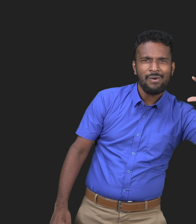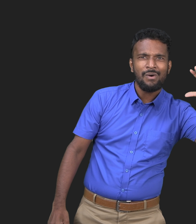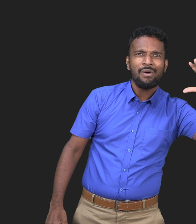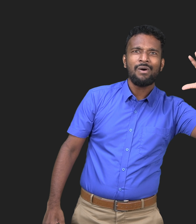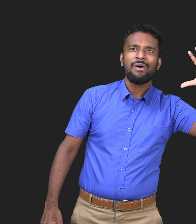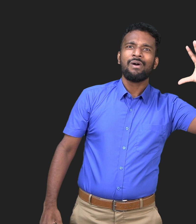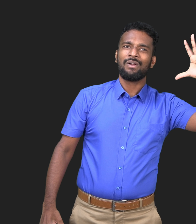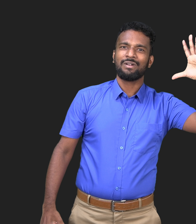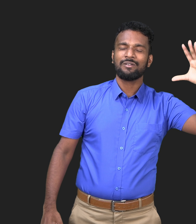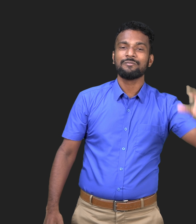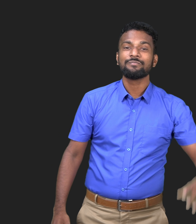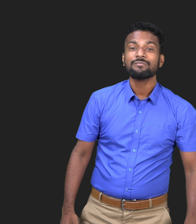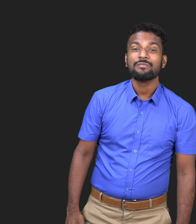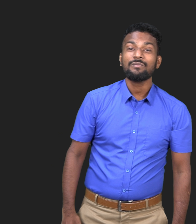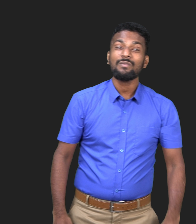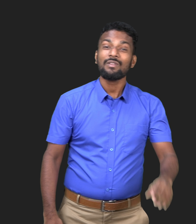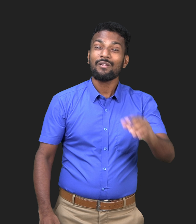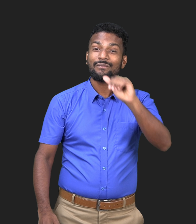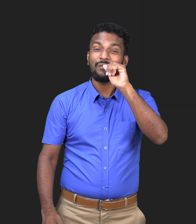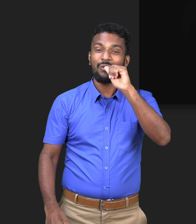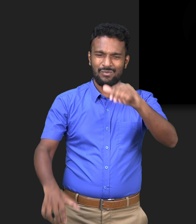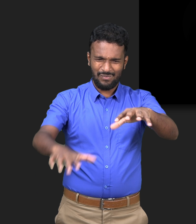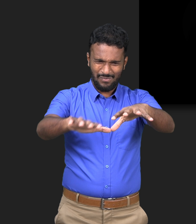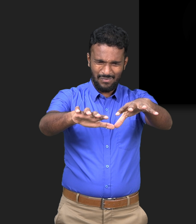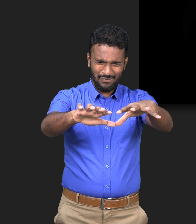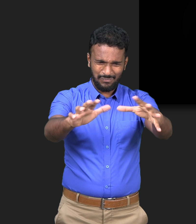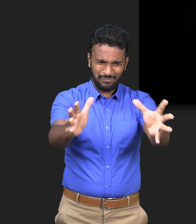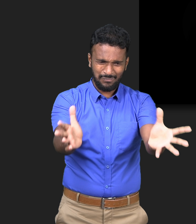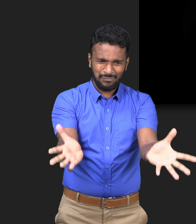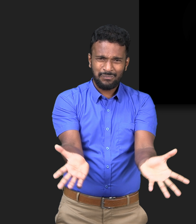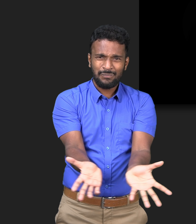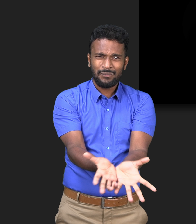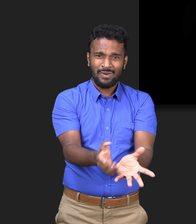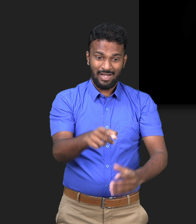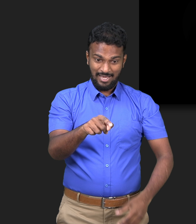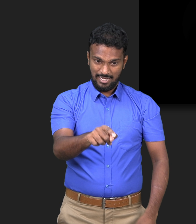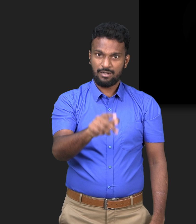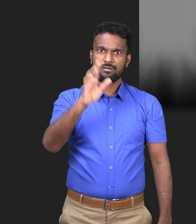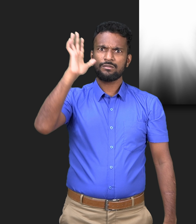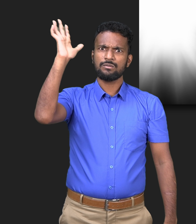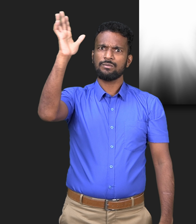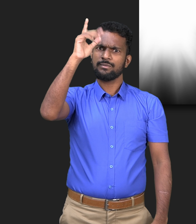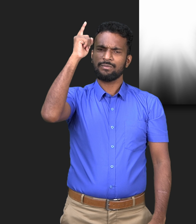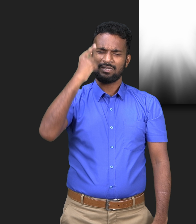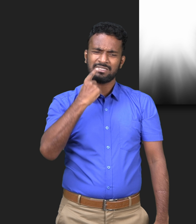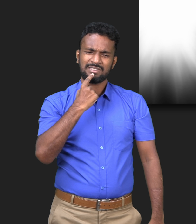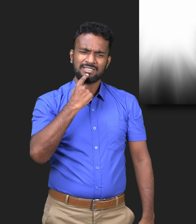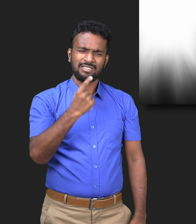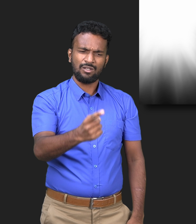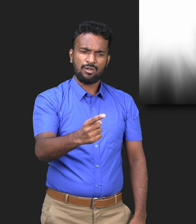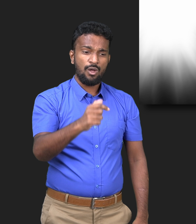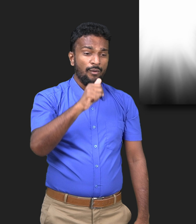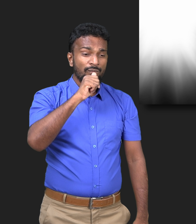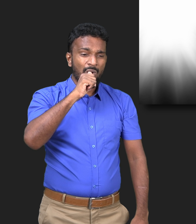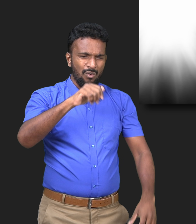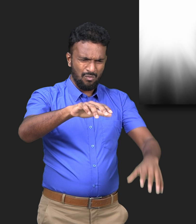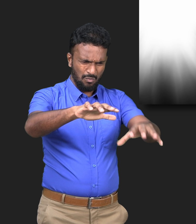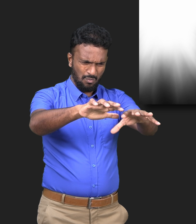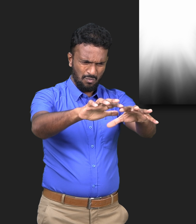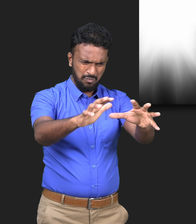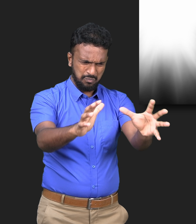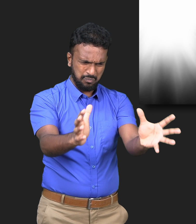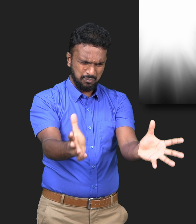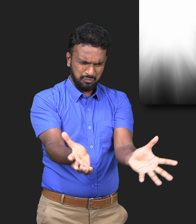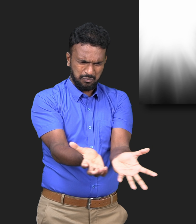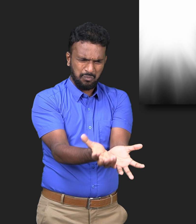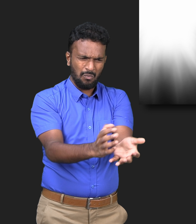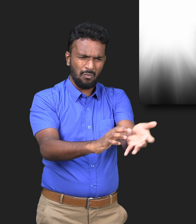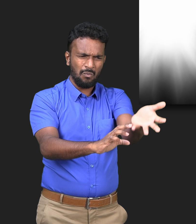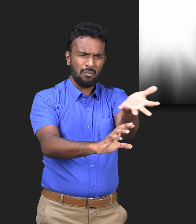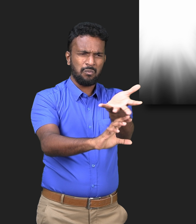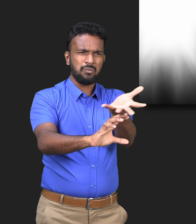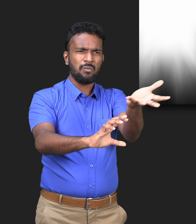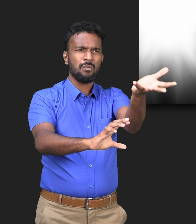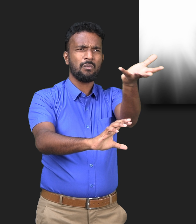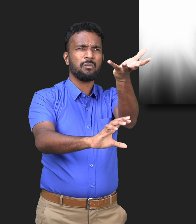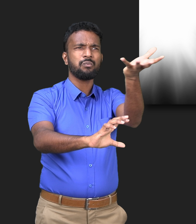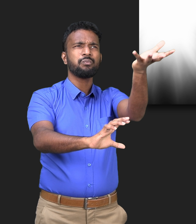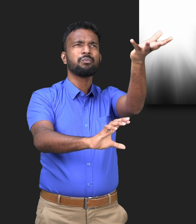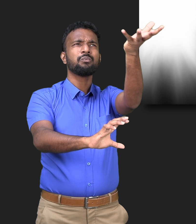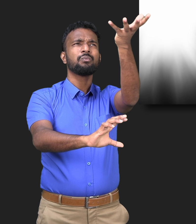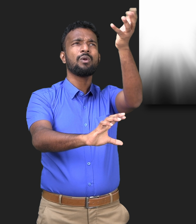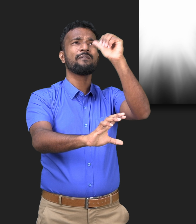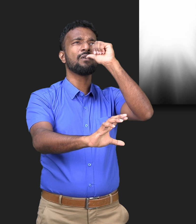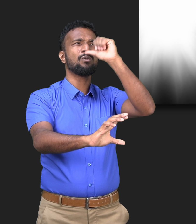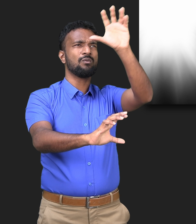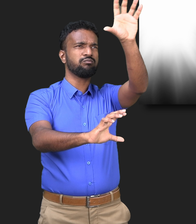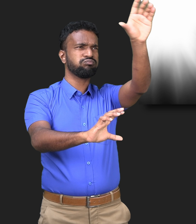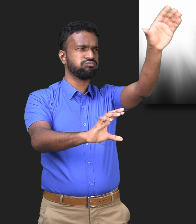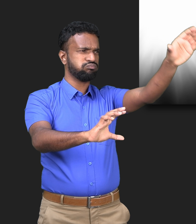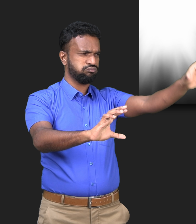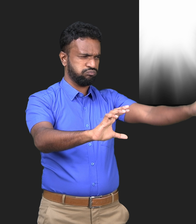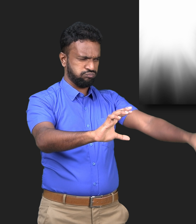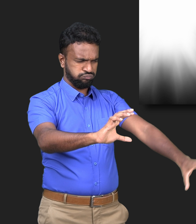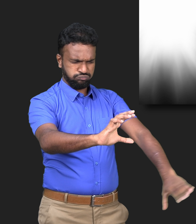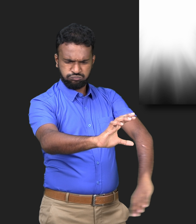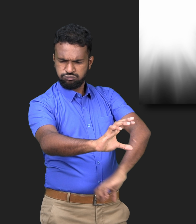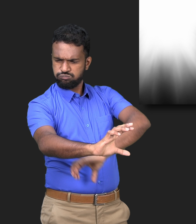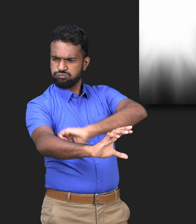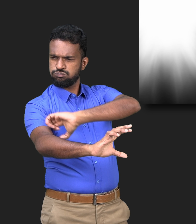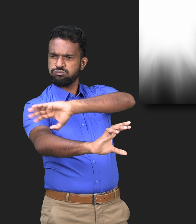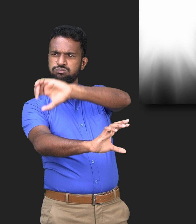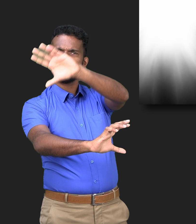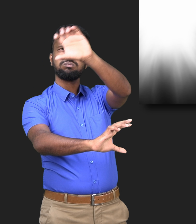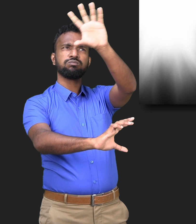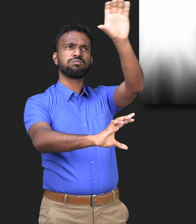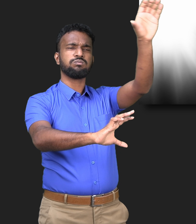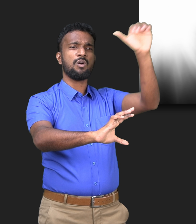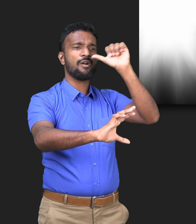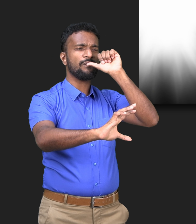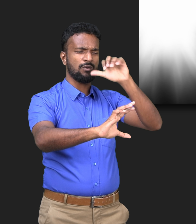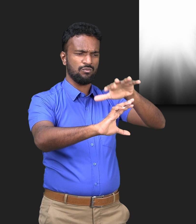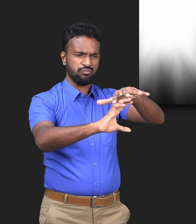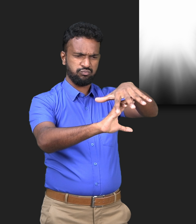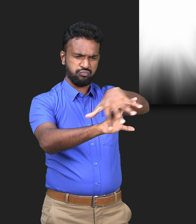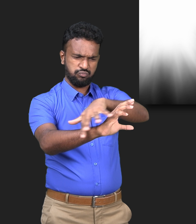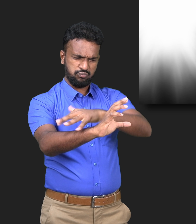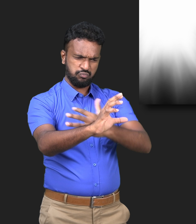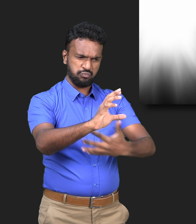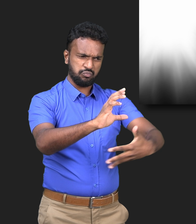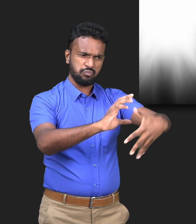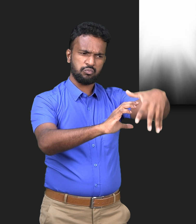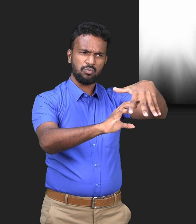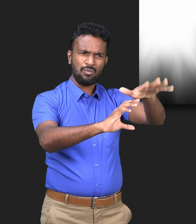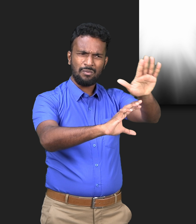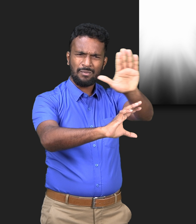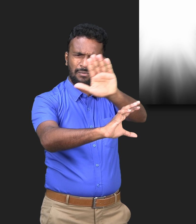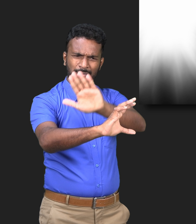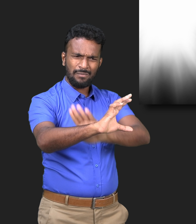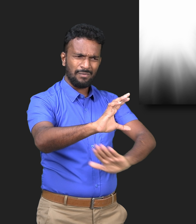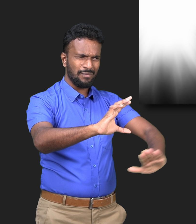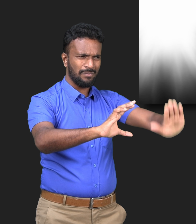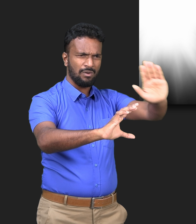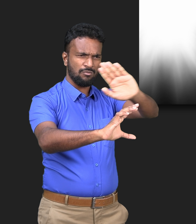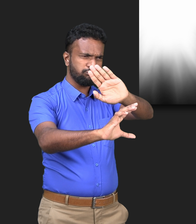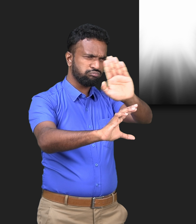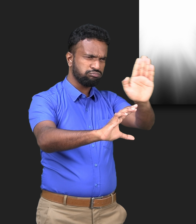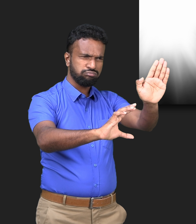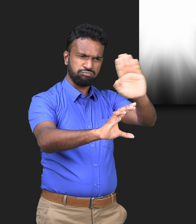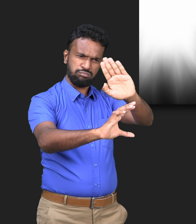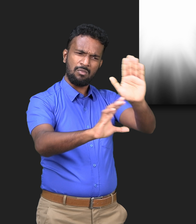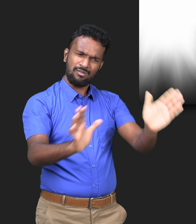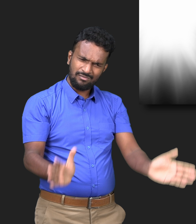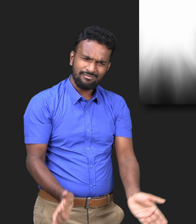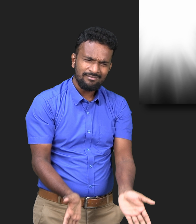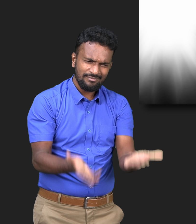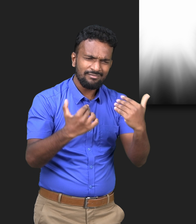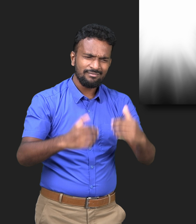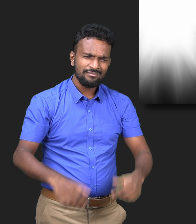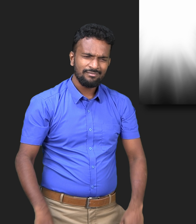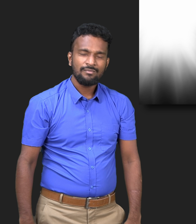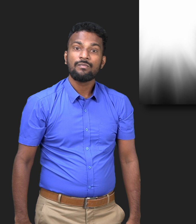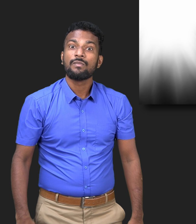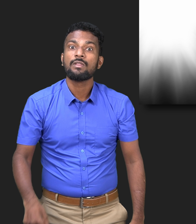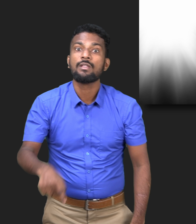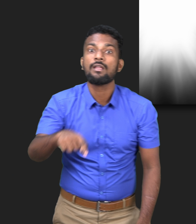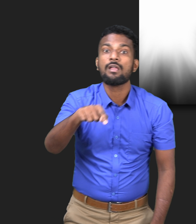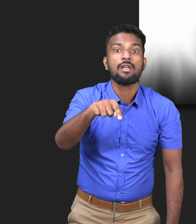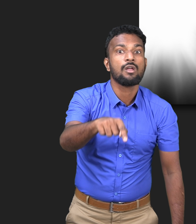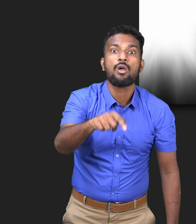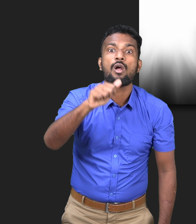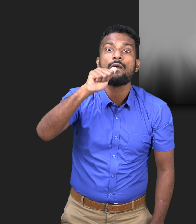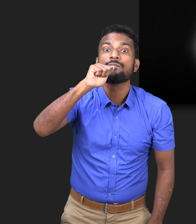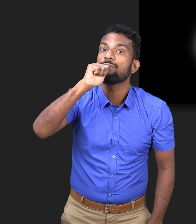And God said, “Let there be an expanse between the waters, to separate the waters from the waters.”